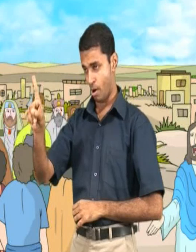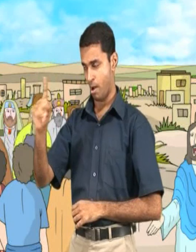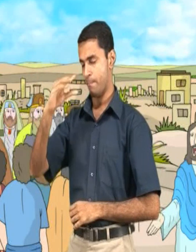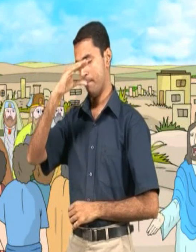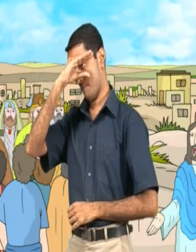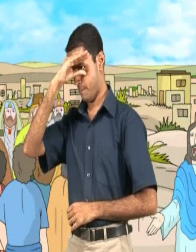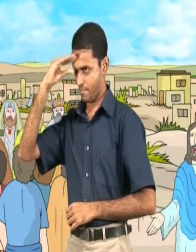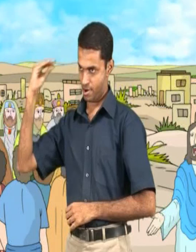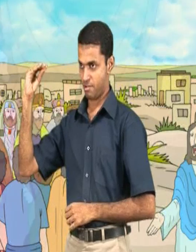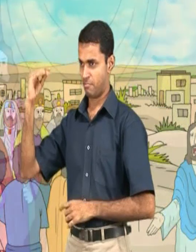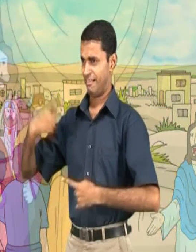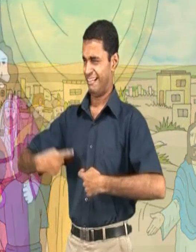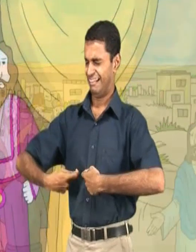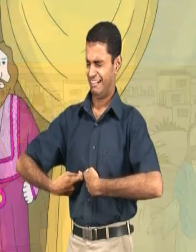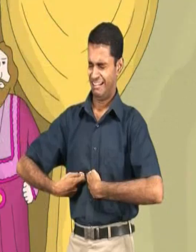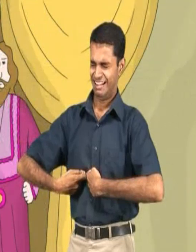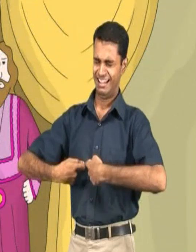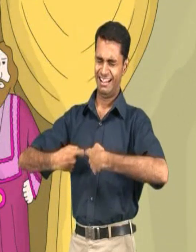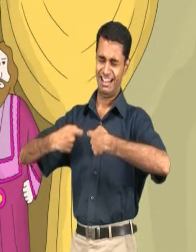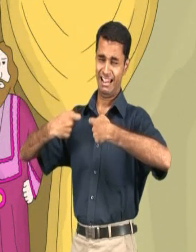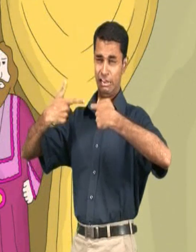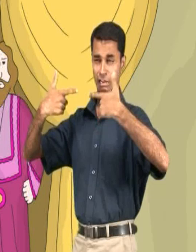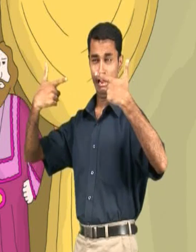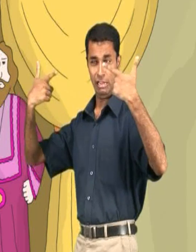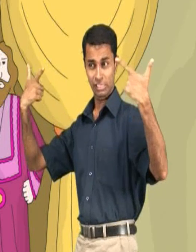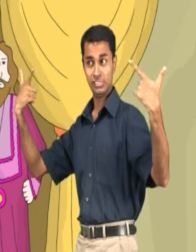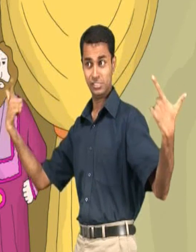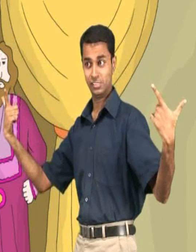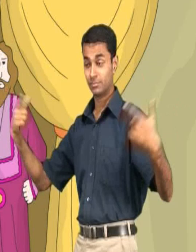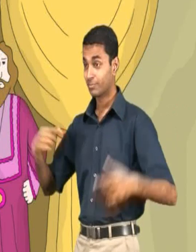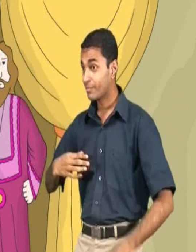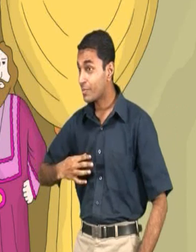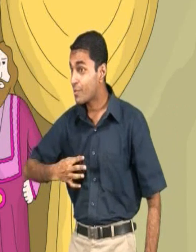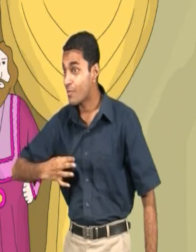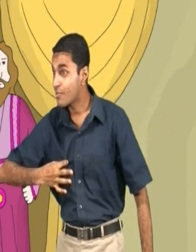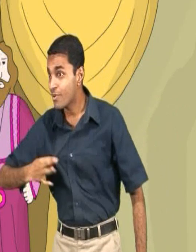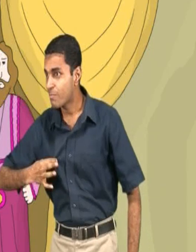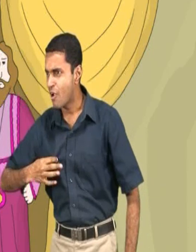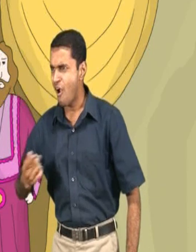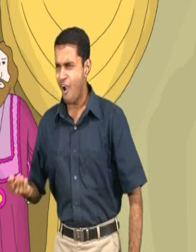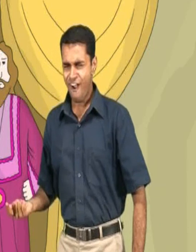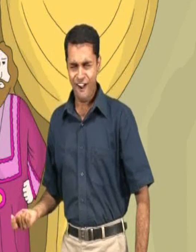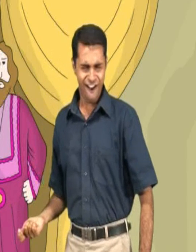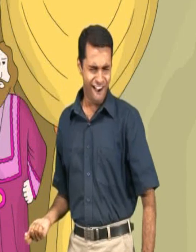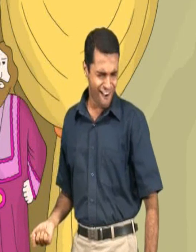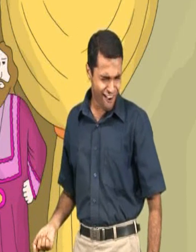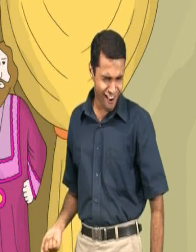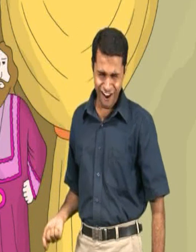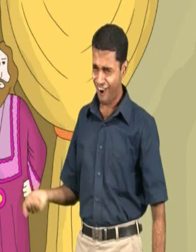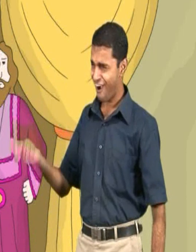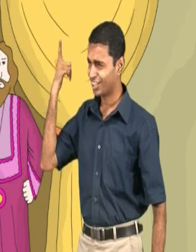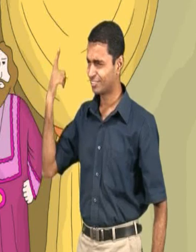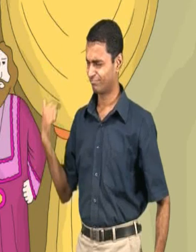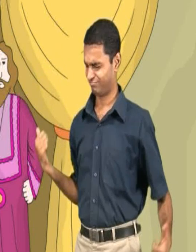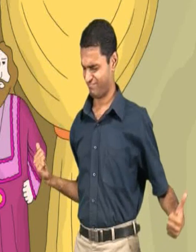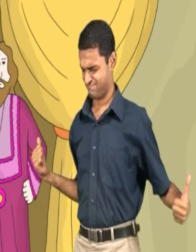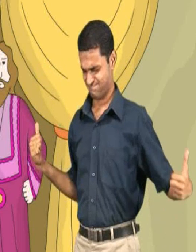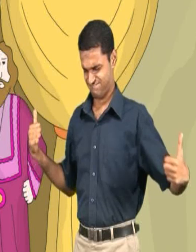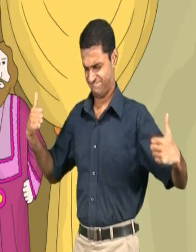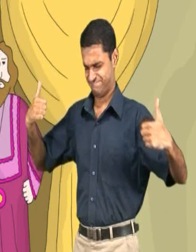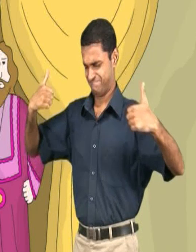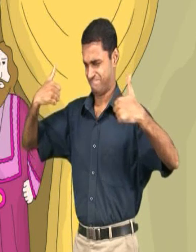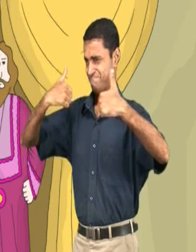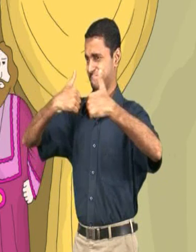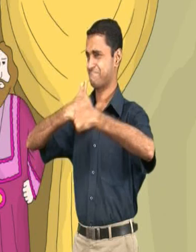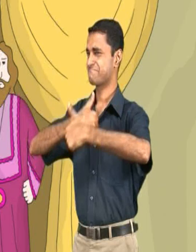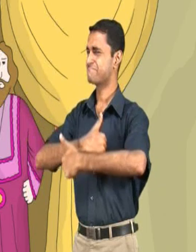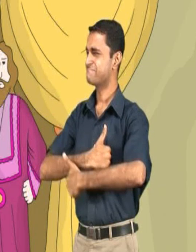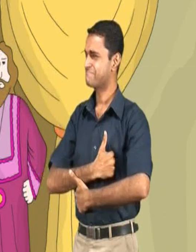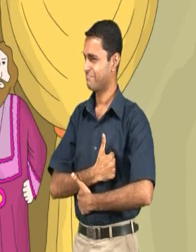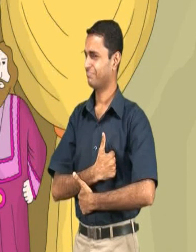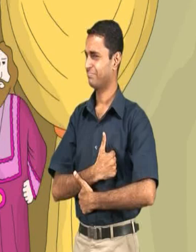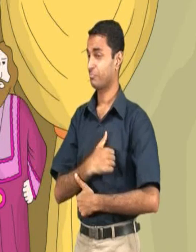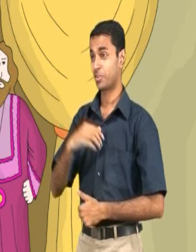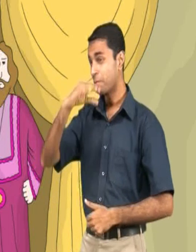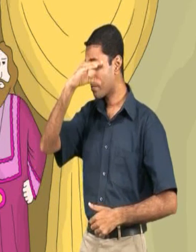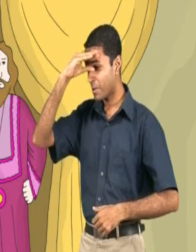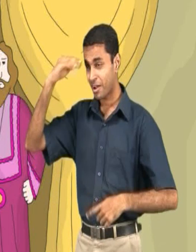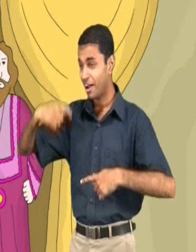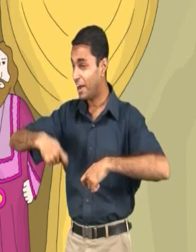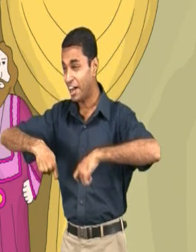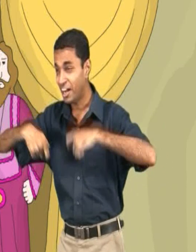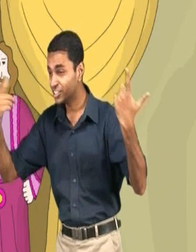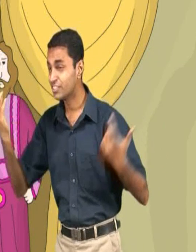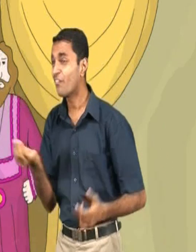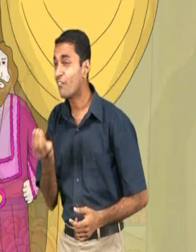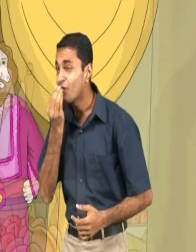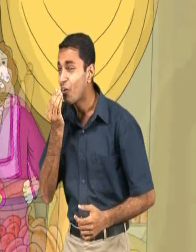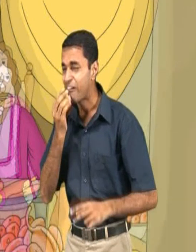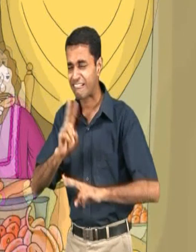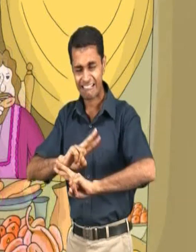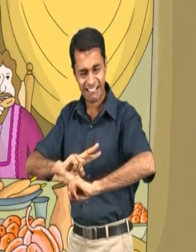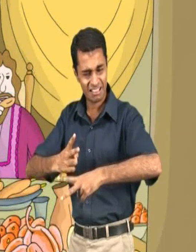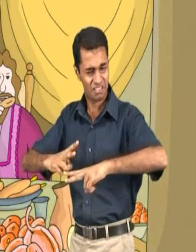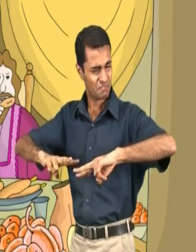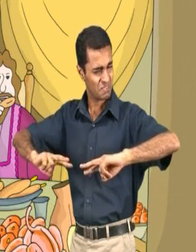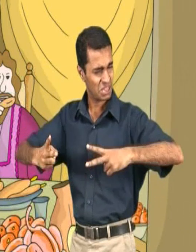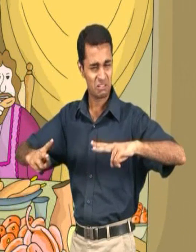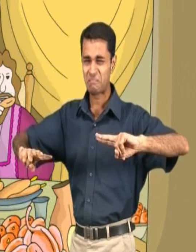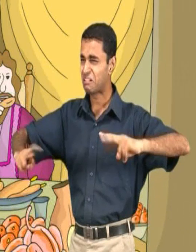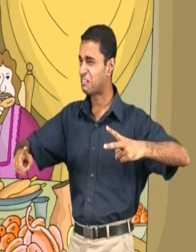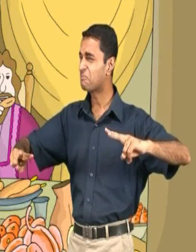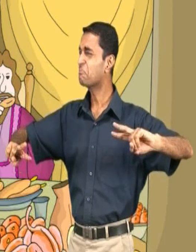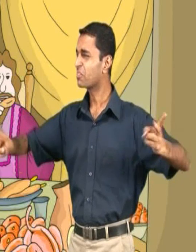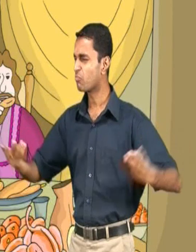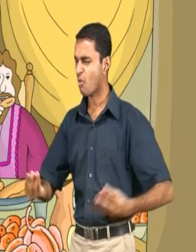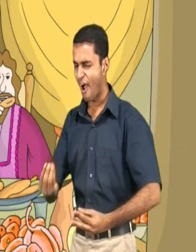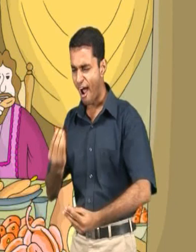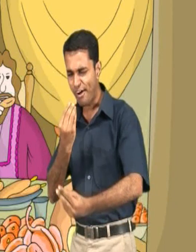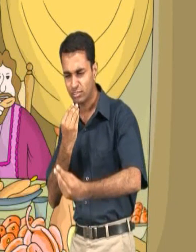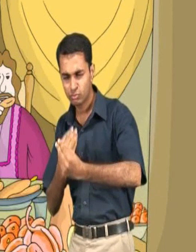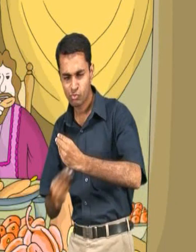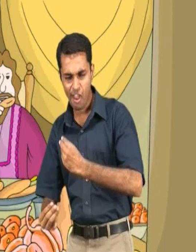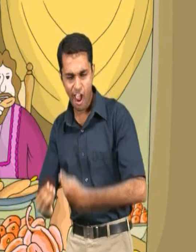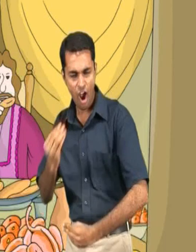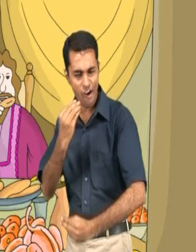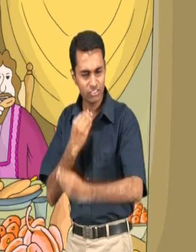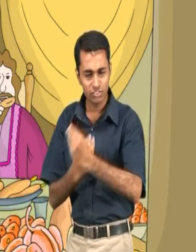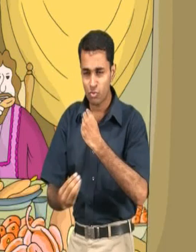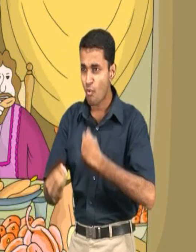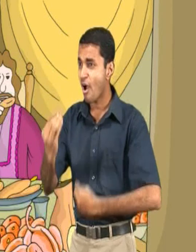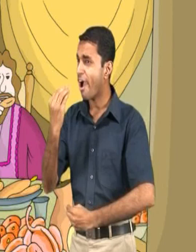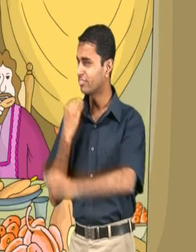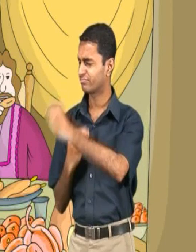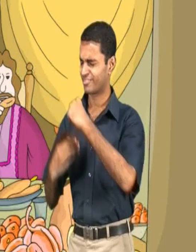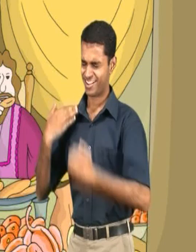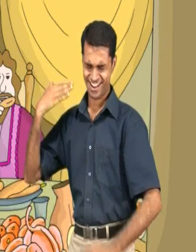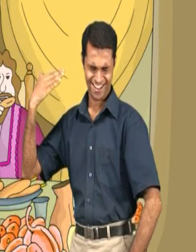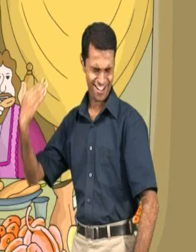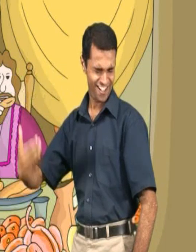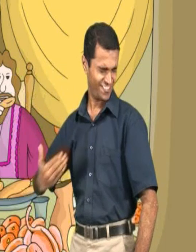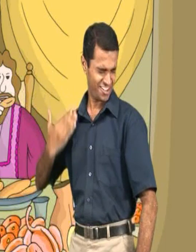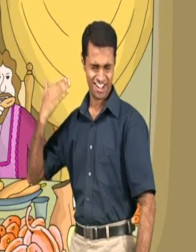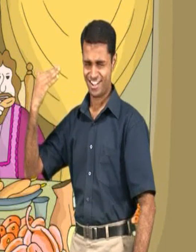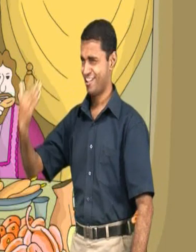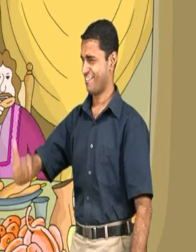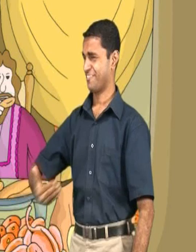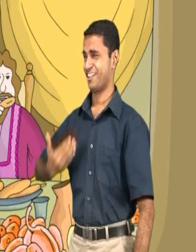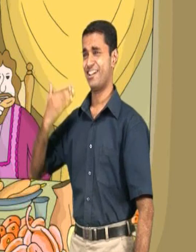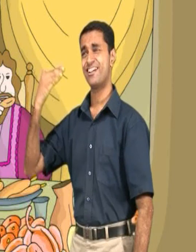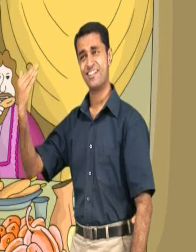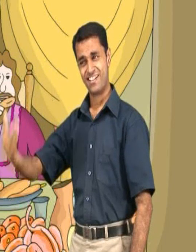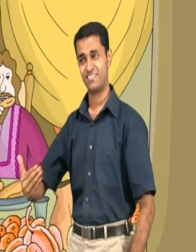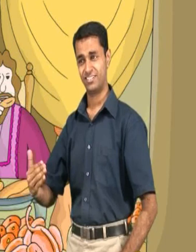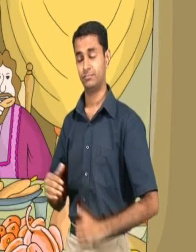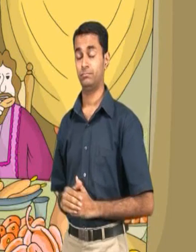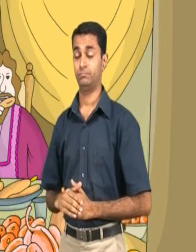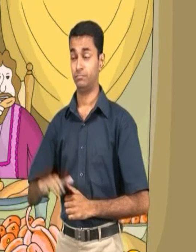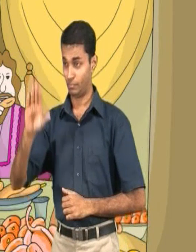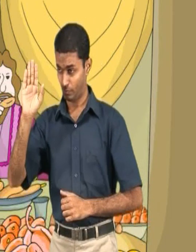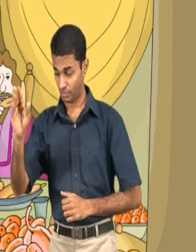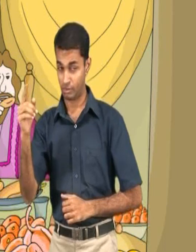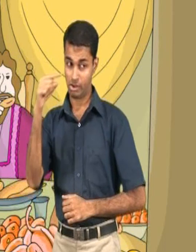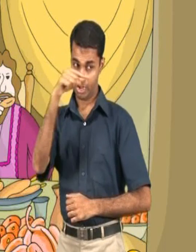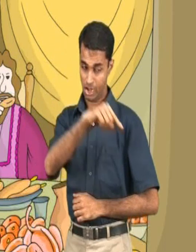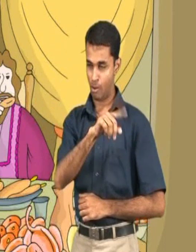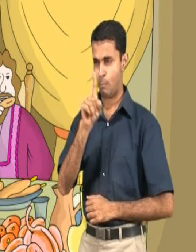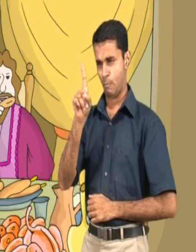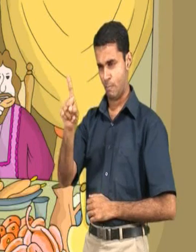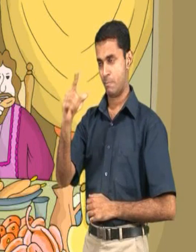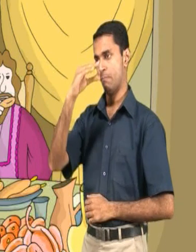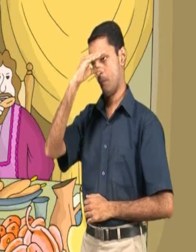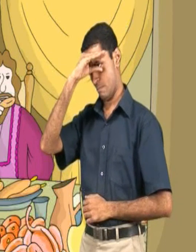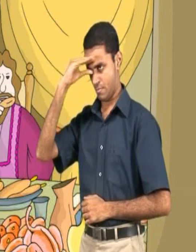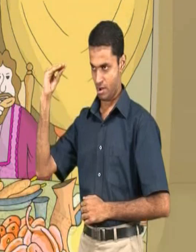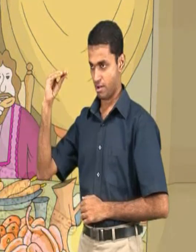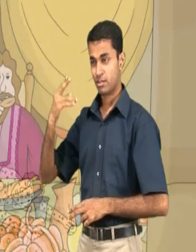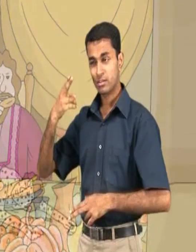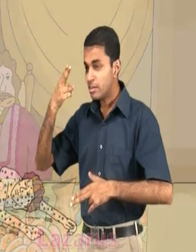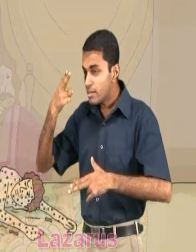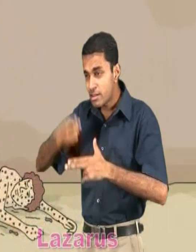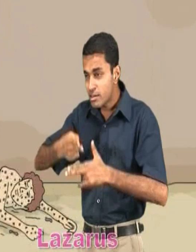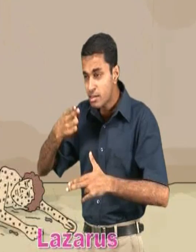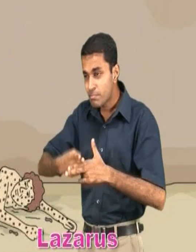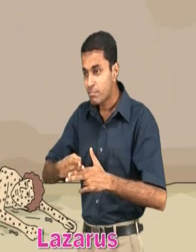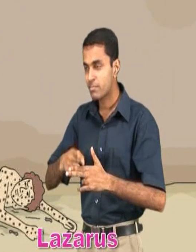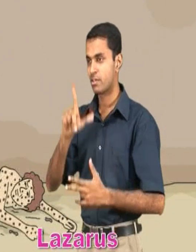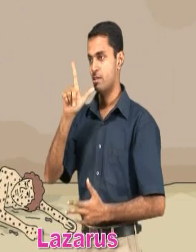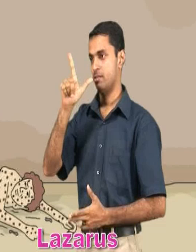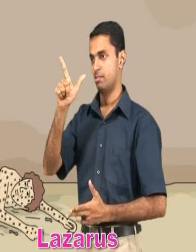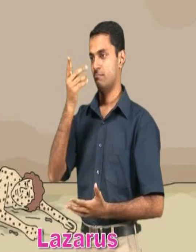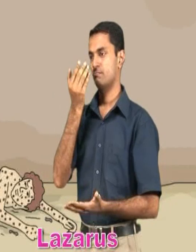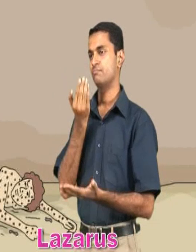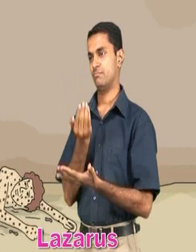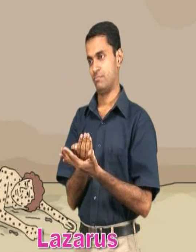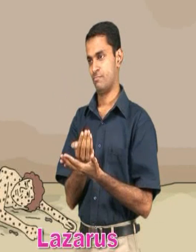Now there was a rich man dressed in purple and fine linen, who lived each day in joyous splendor.